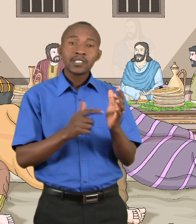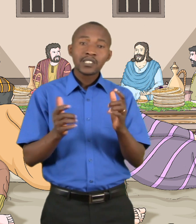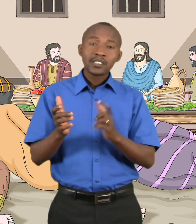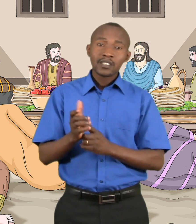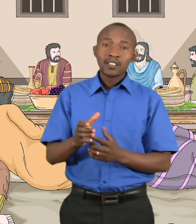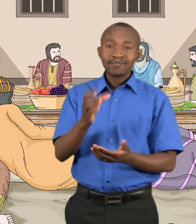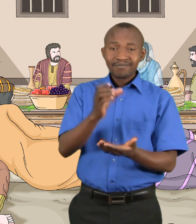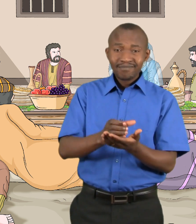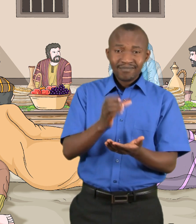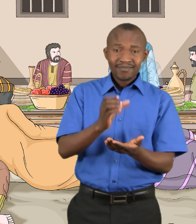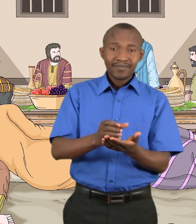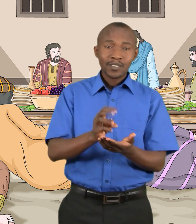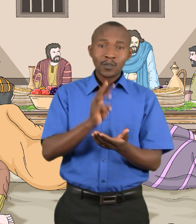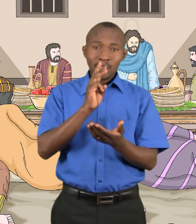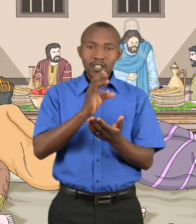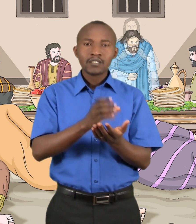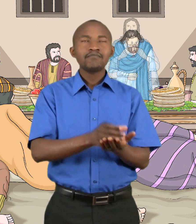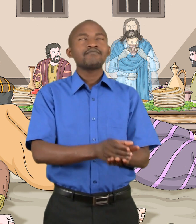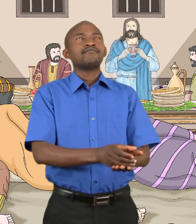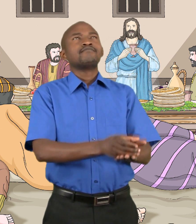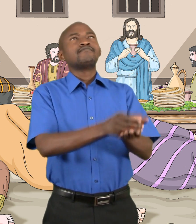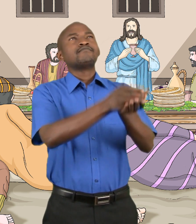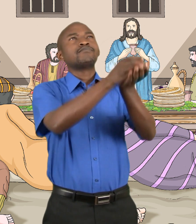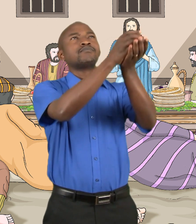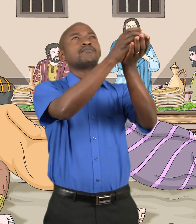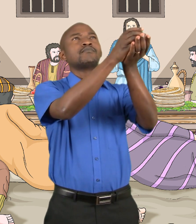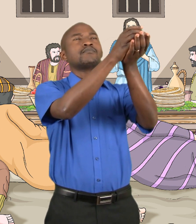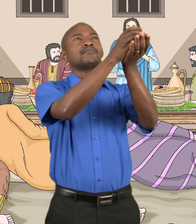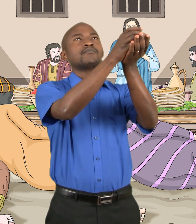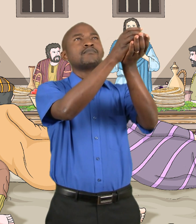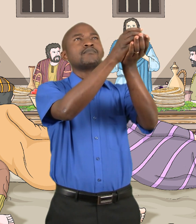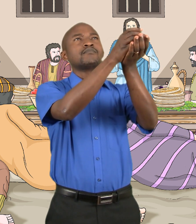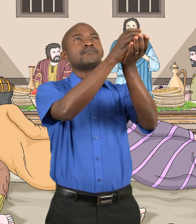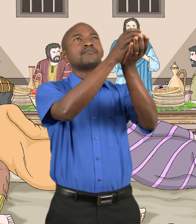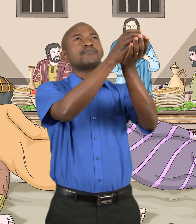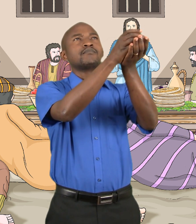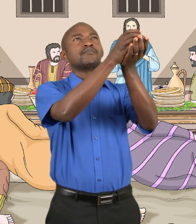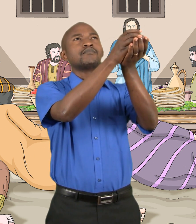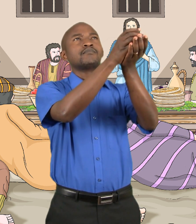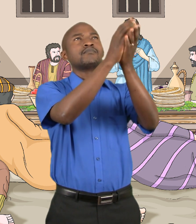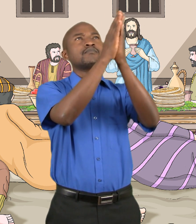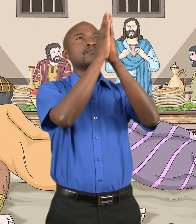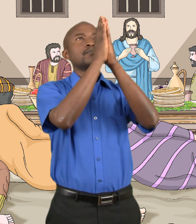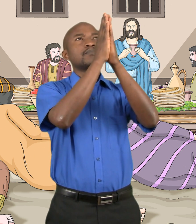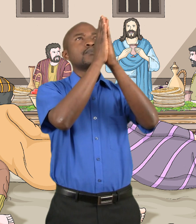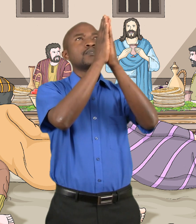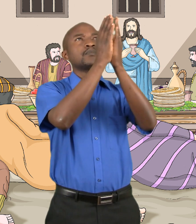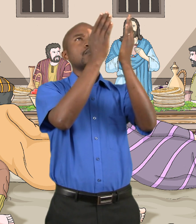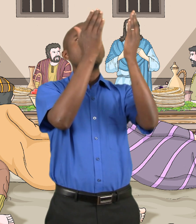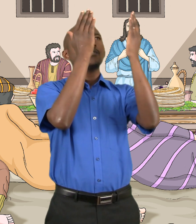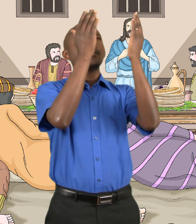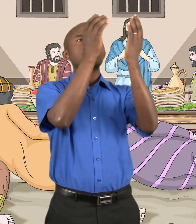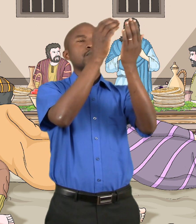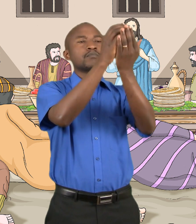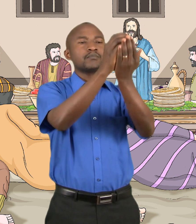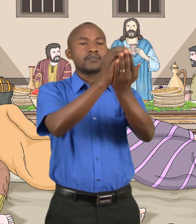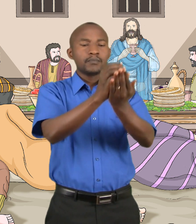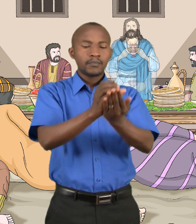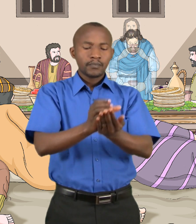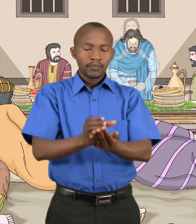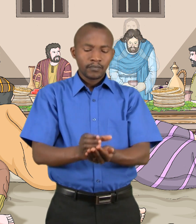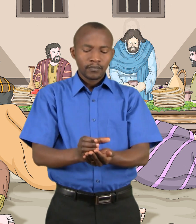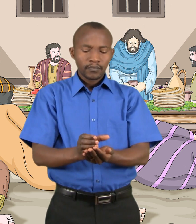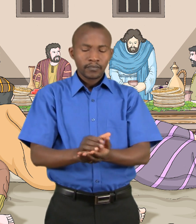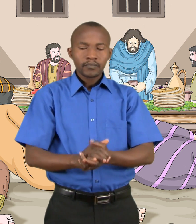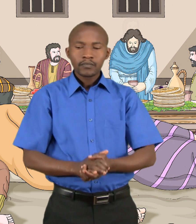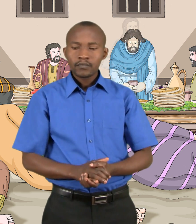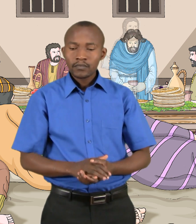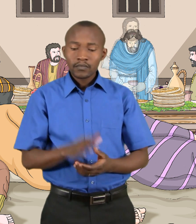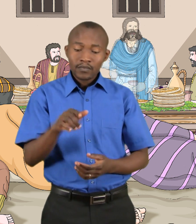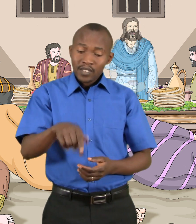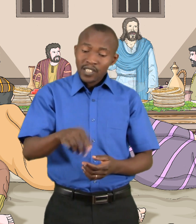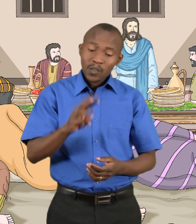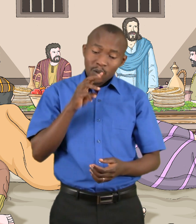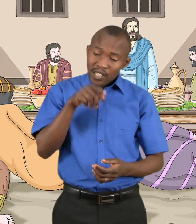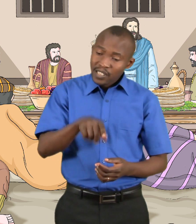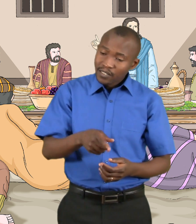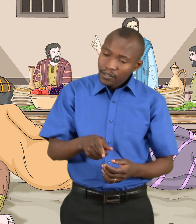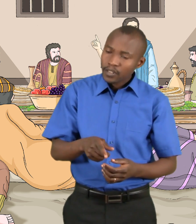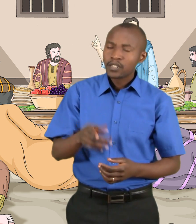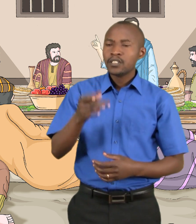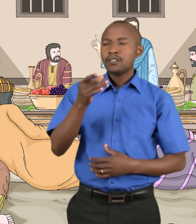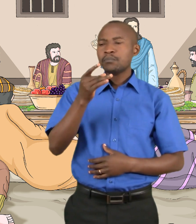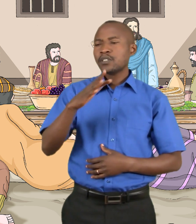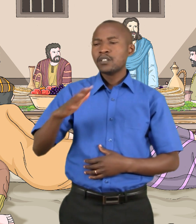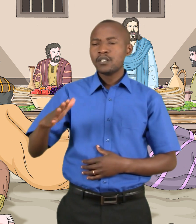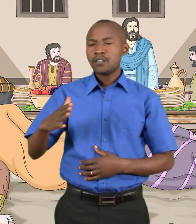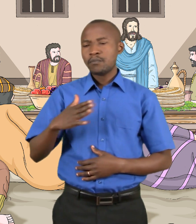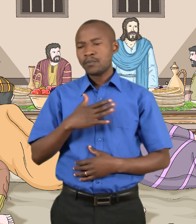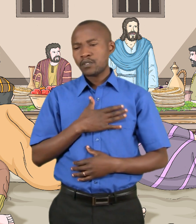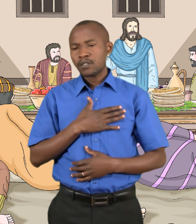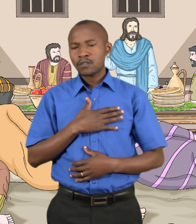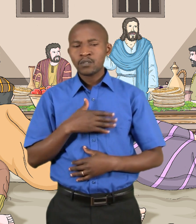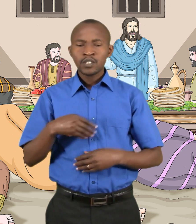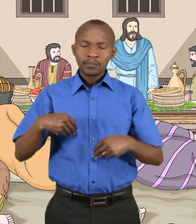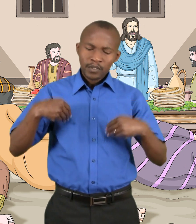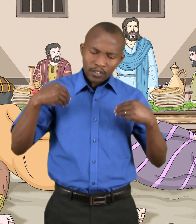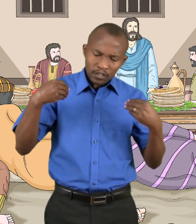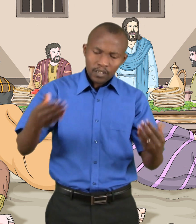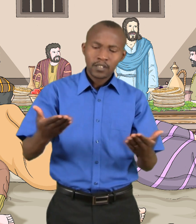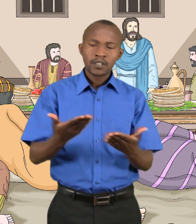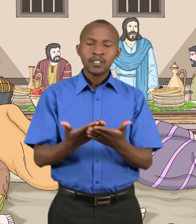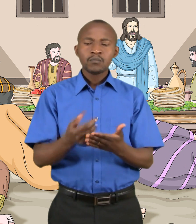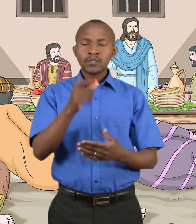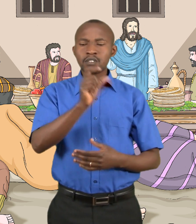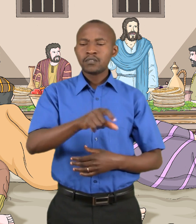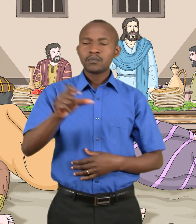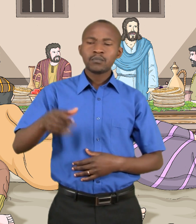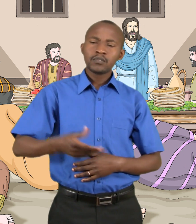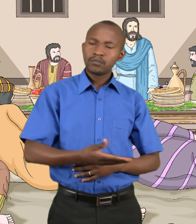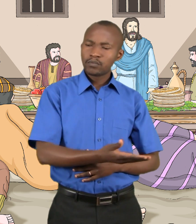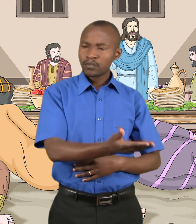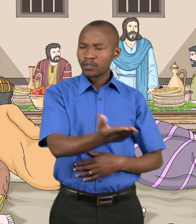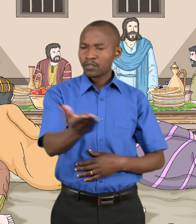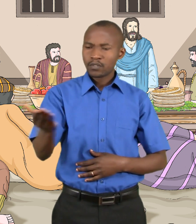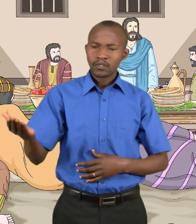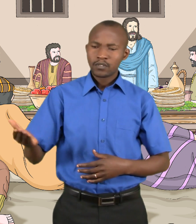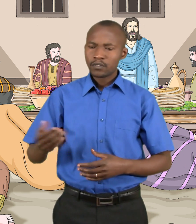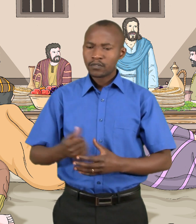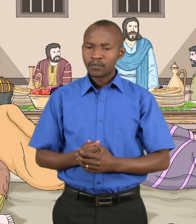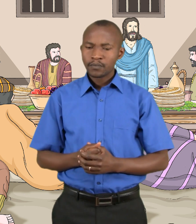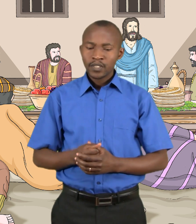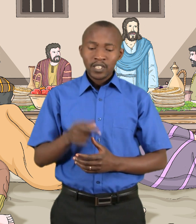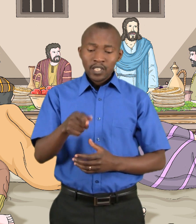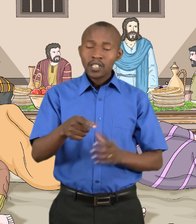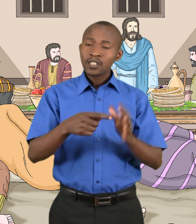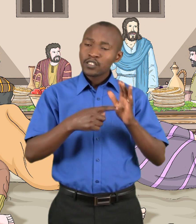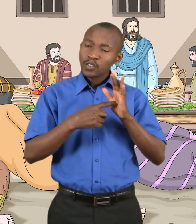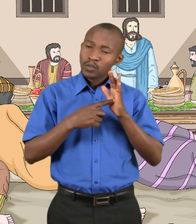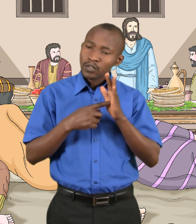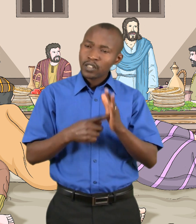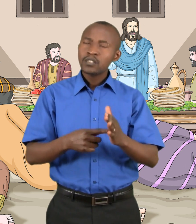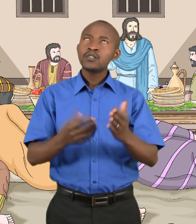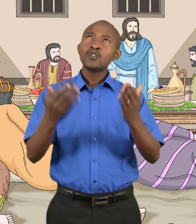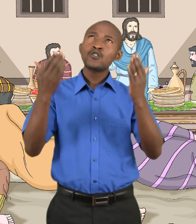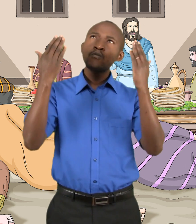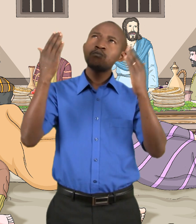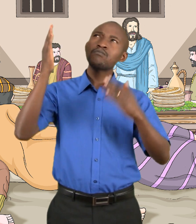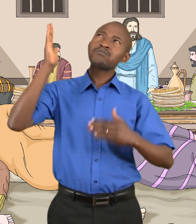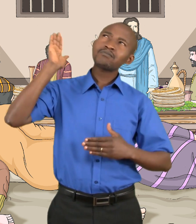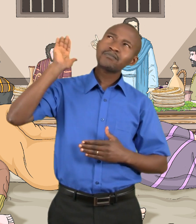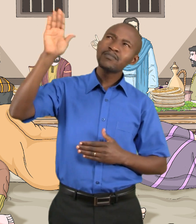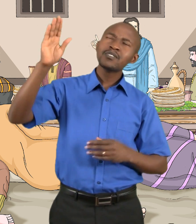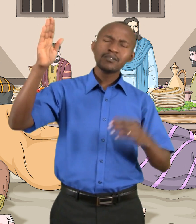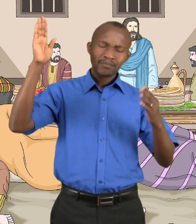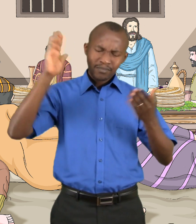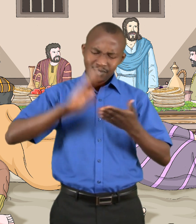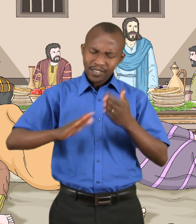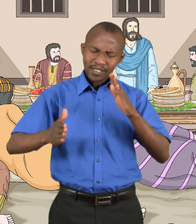Then He took the cup, gave thanks, and gave it to them, saying, “Drink from it, all of you.